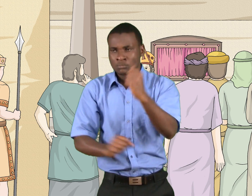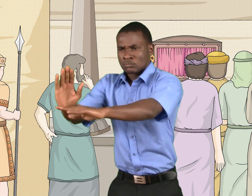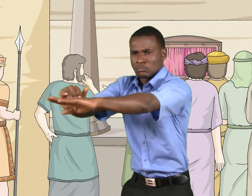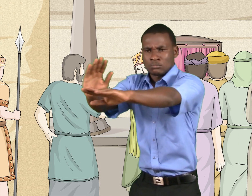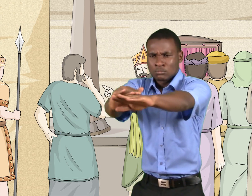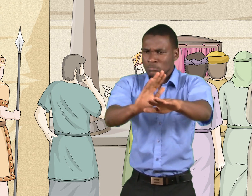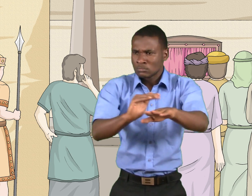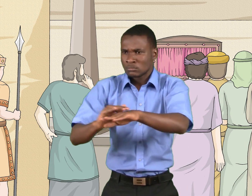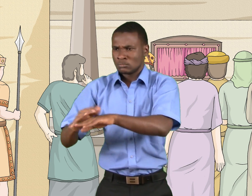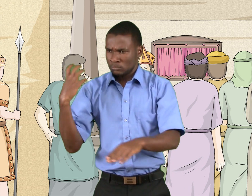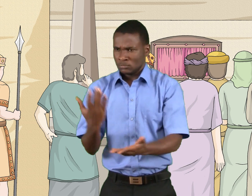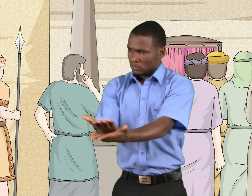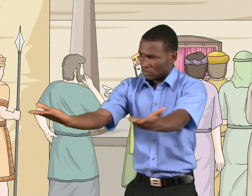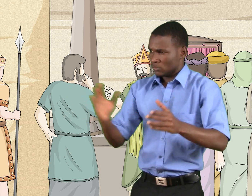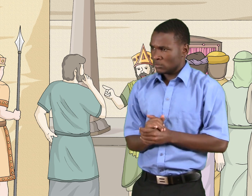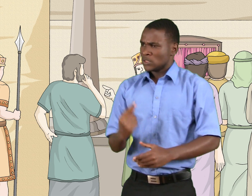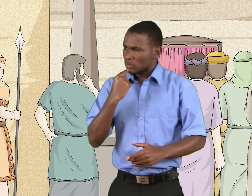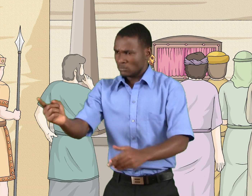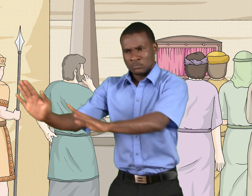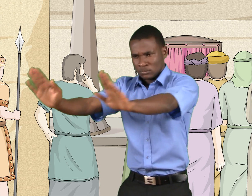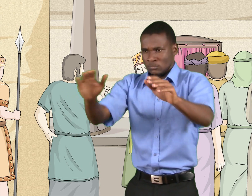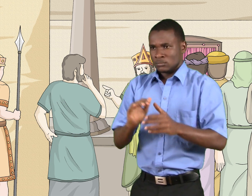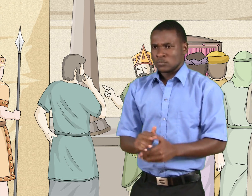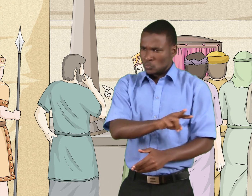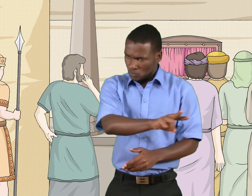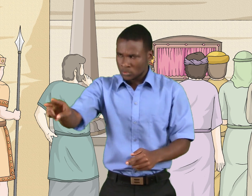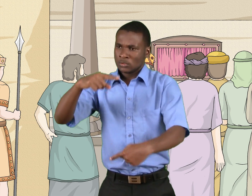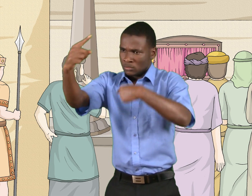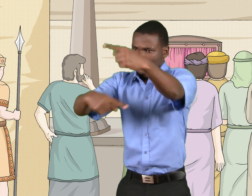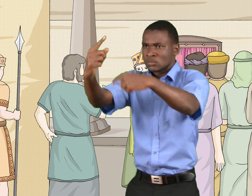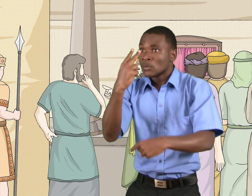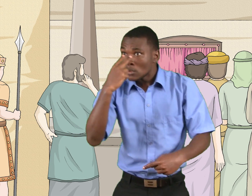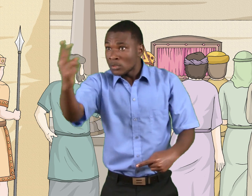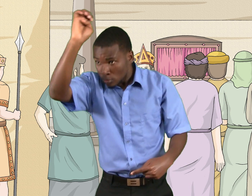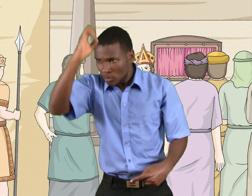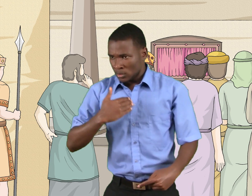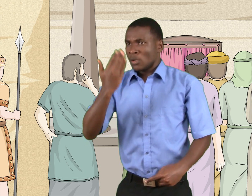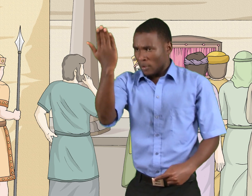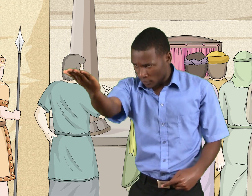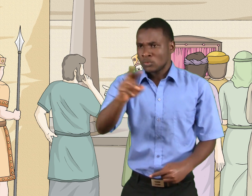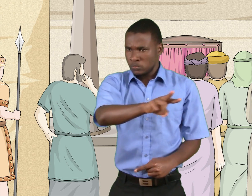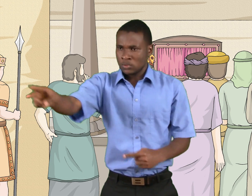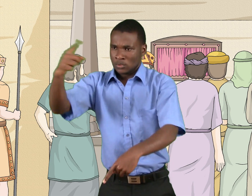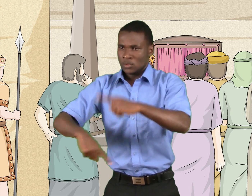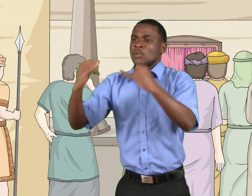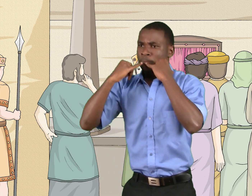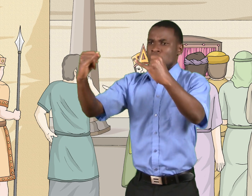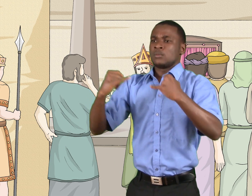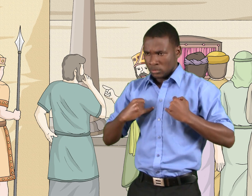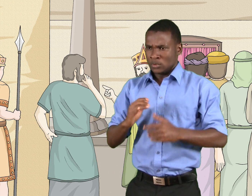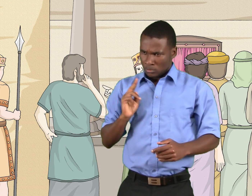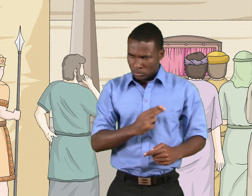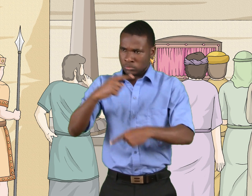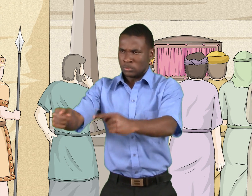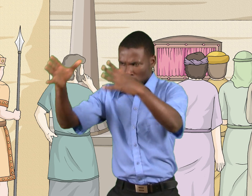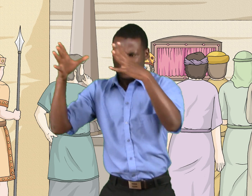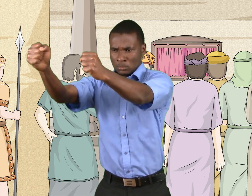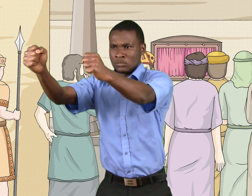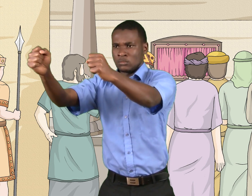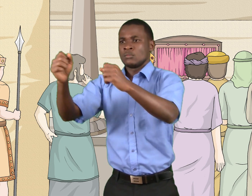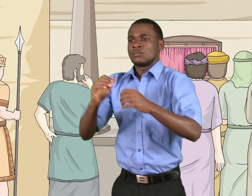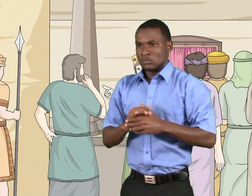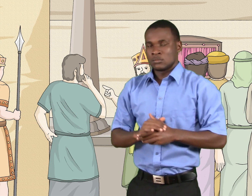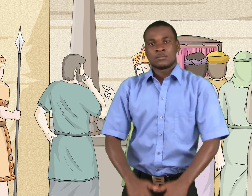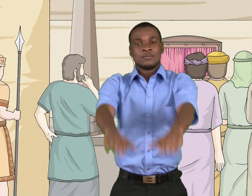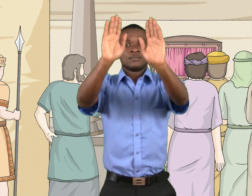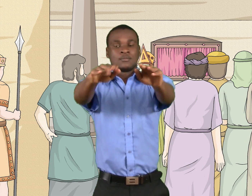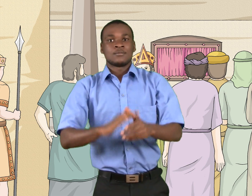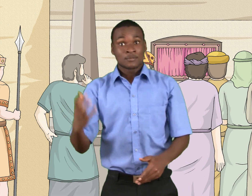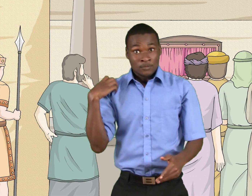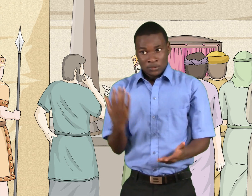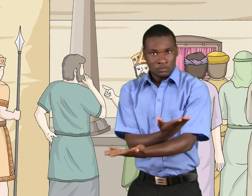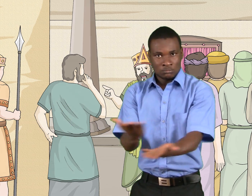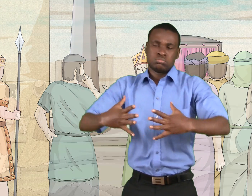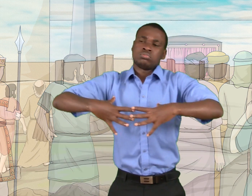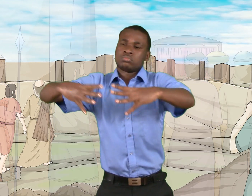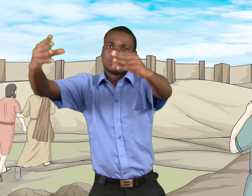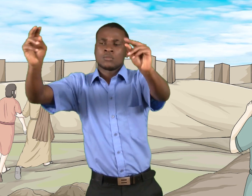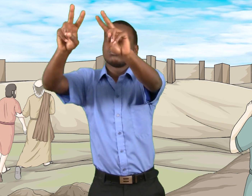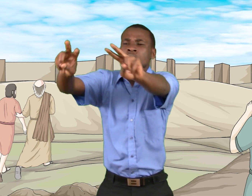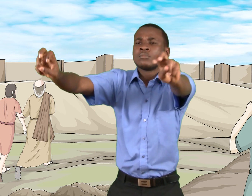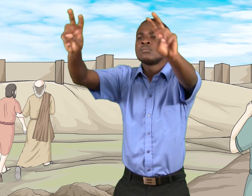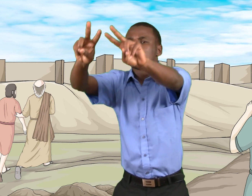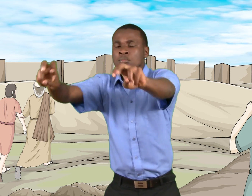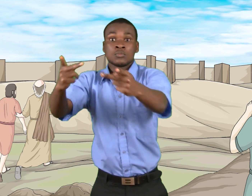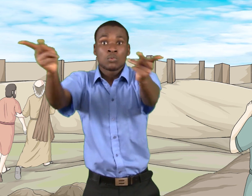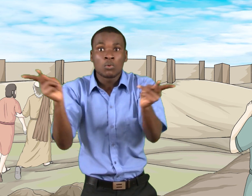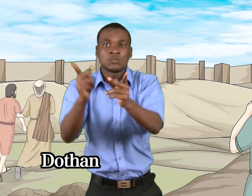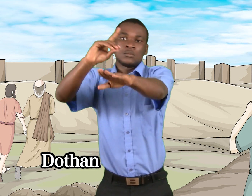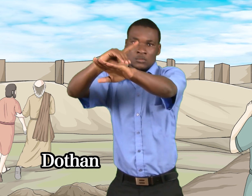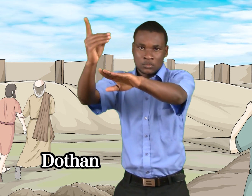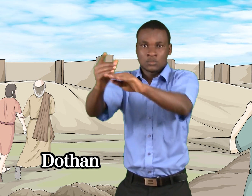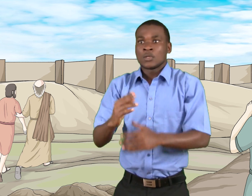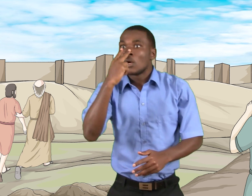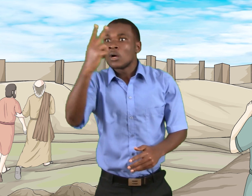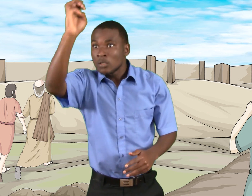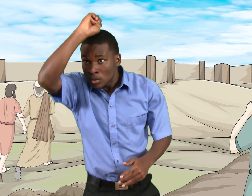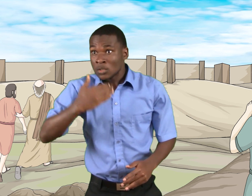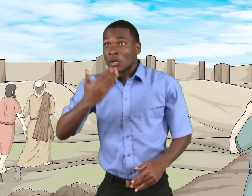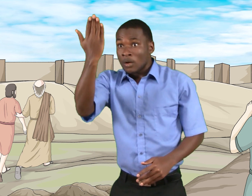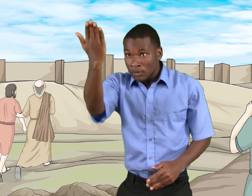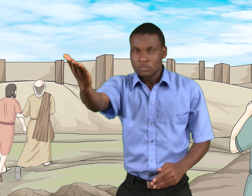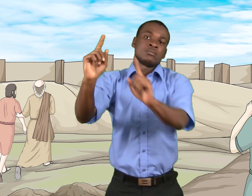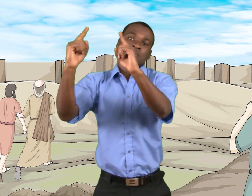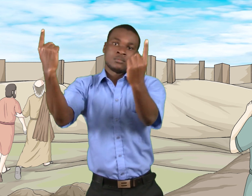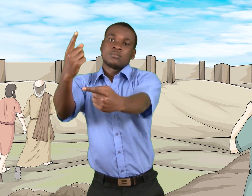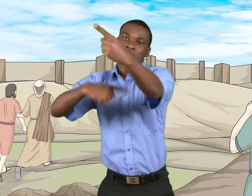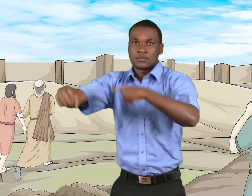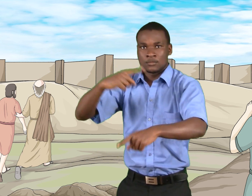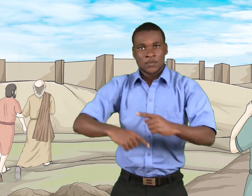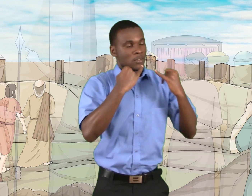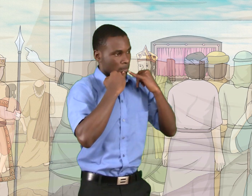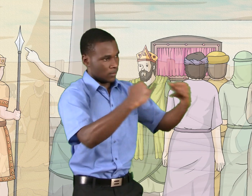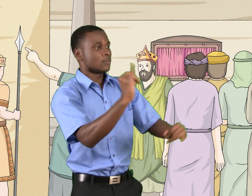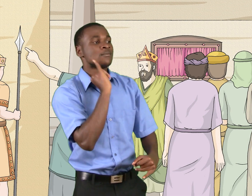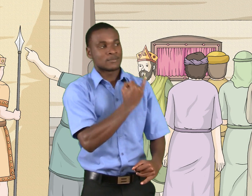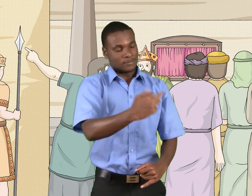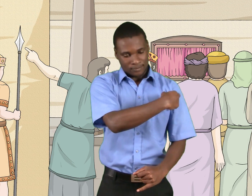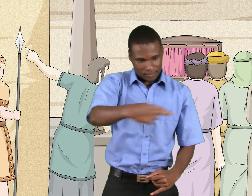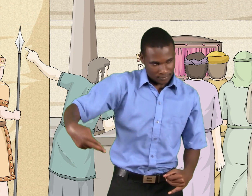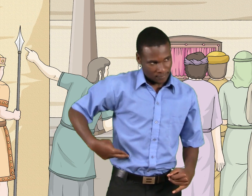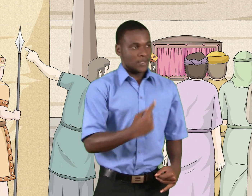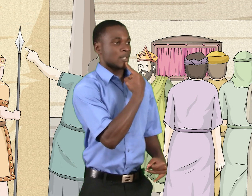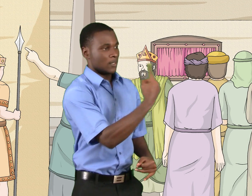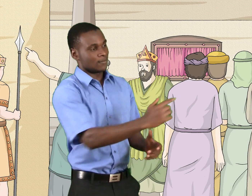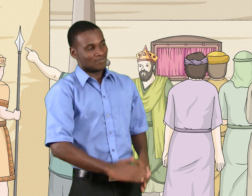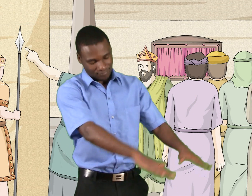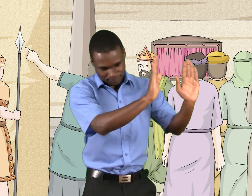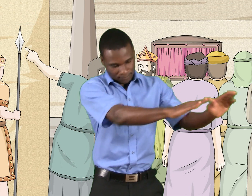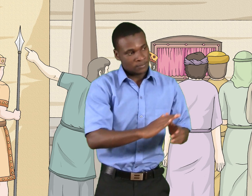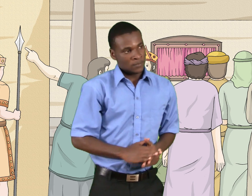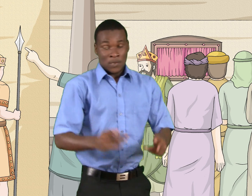So the king said, “Go and see where he is, that I may send men to capture him.”